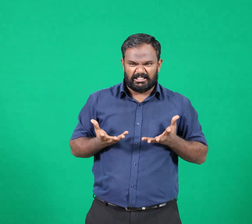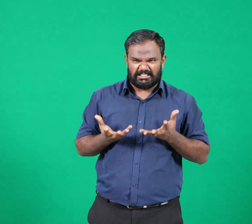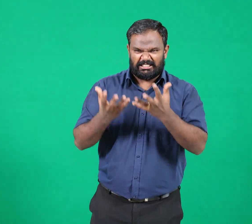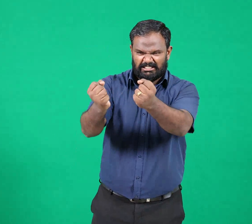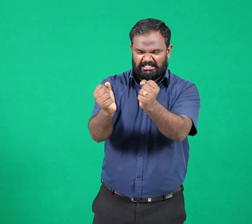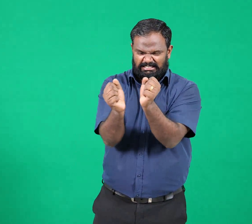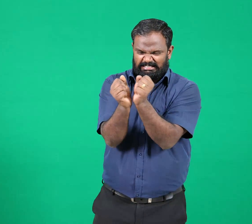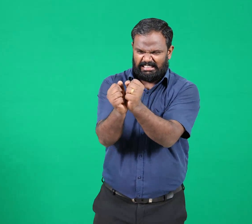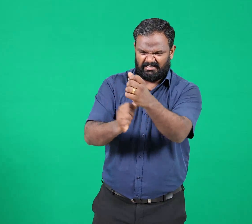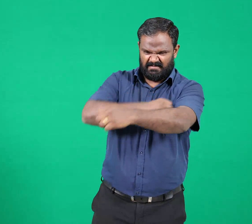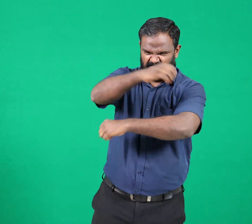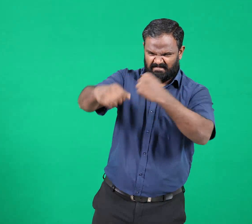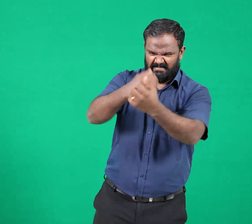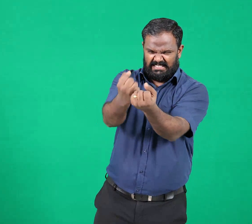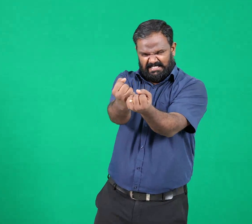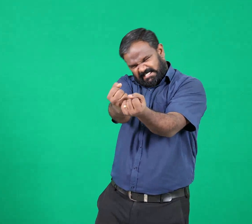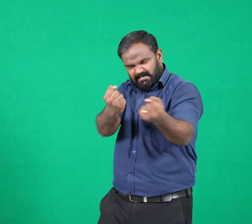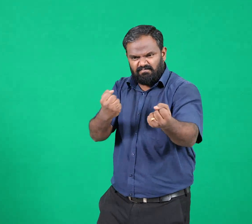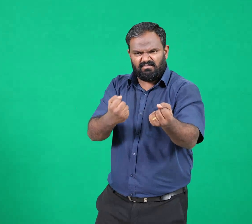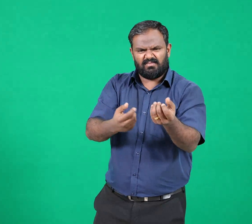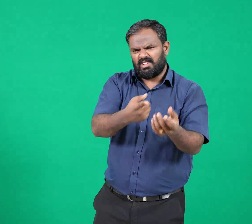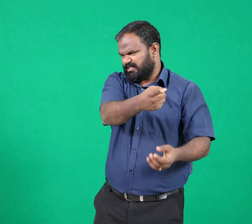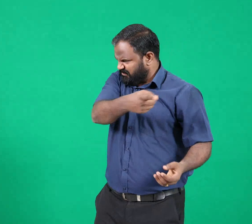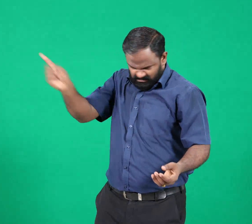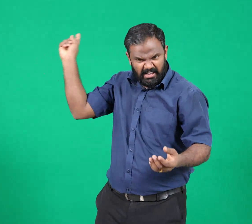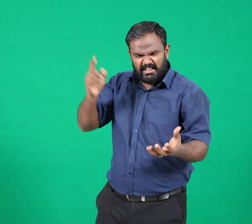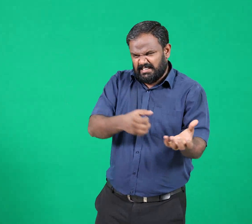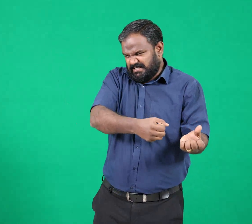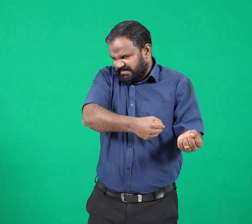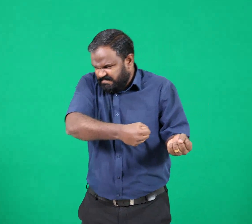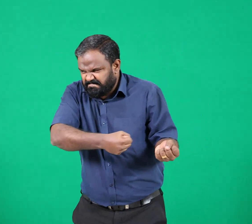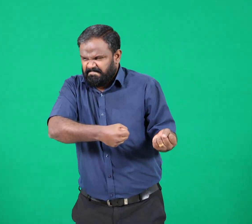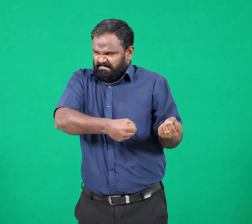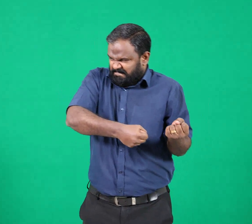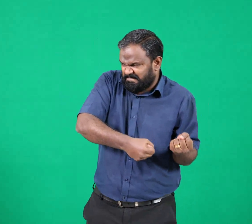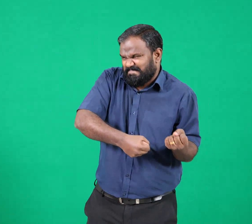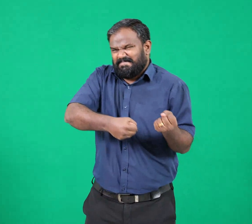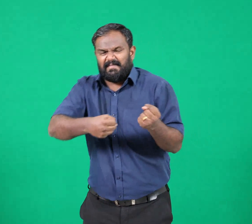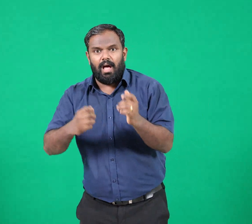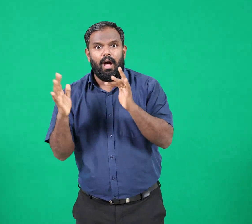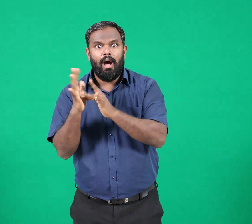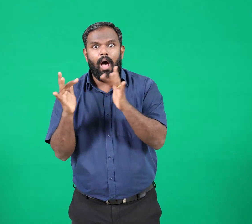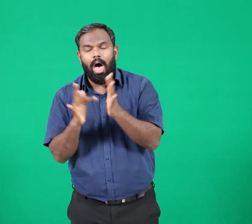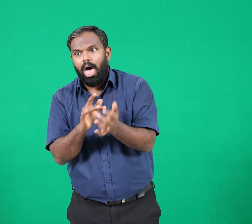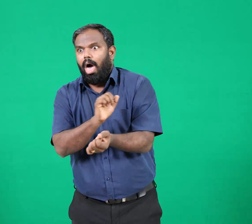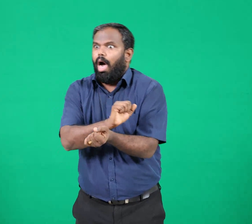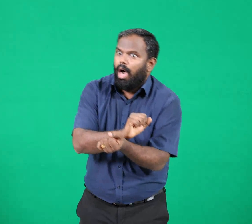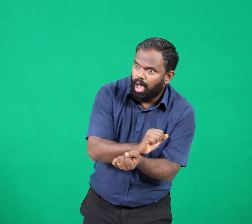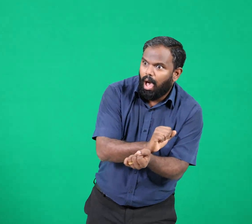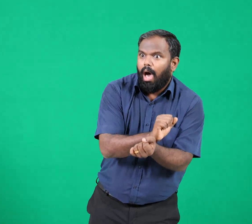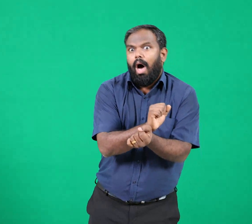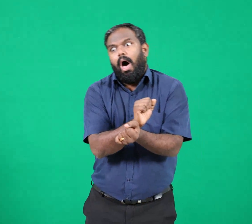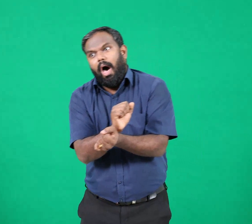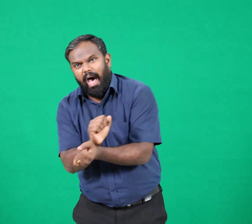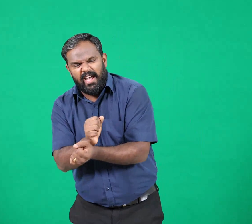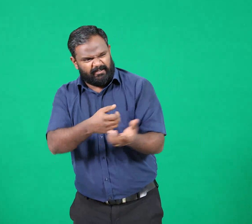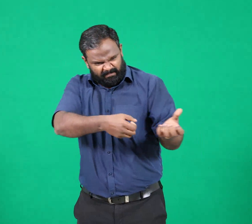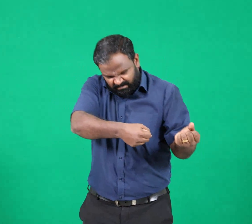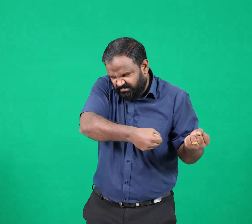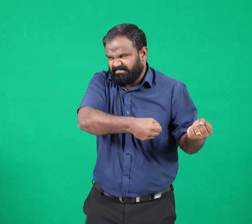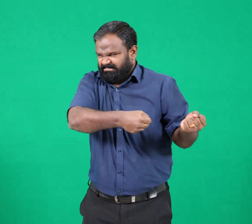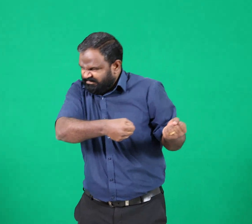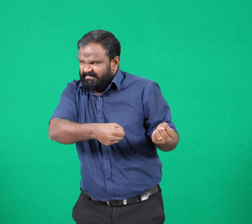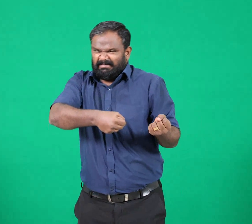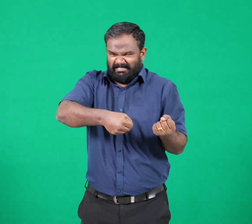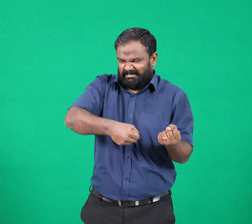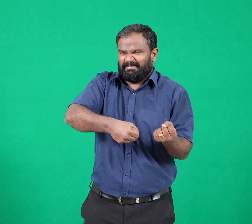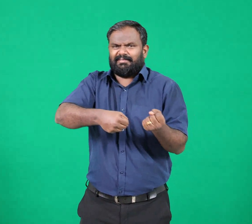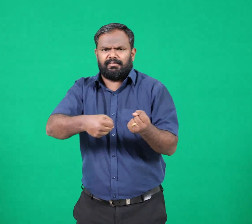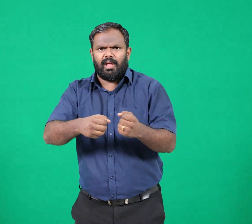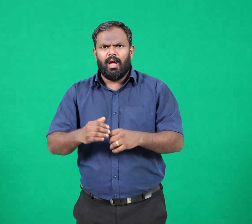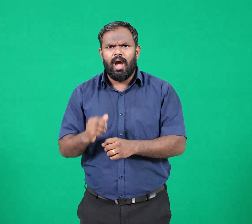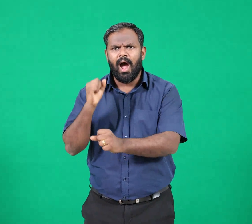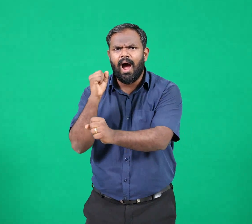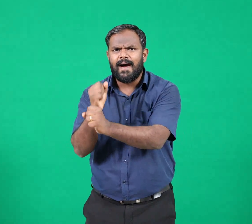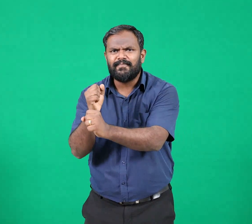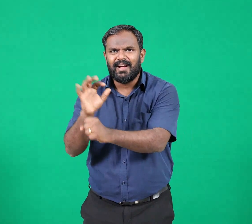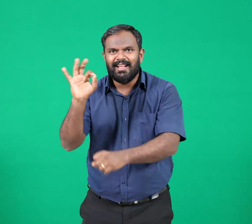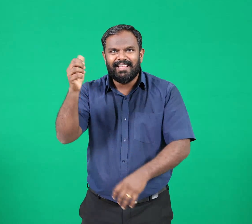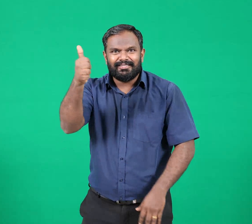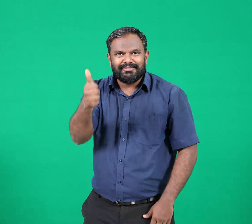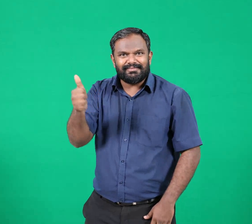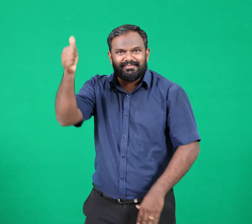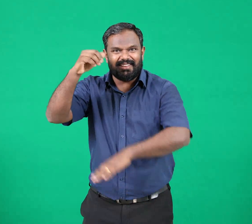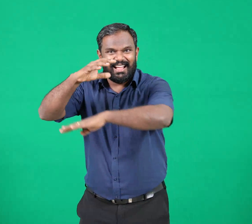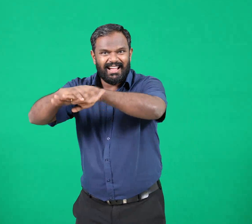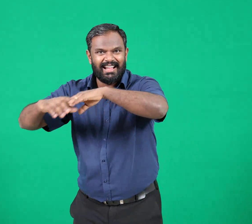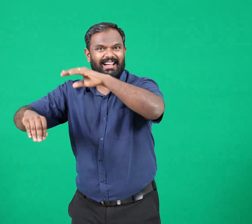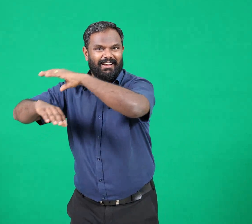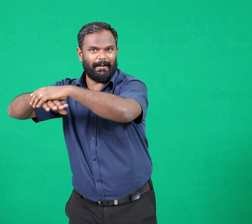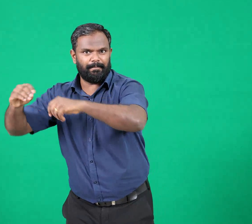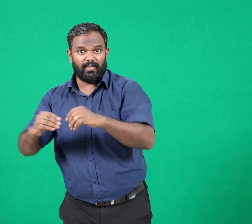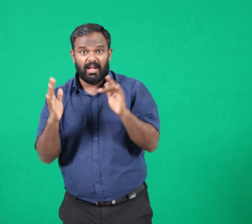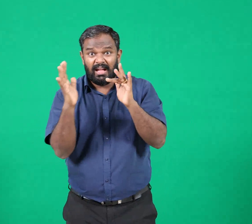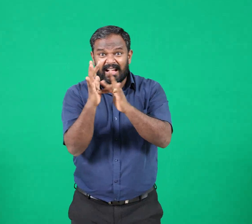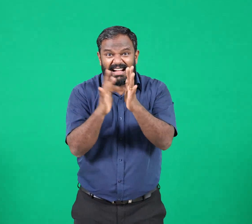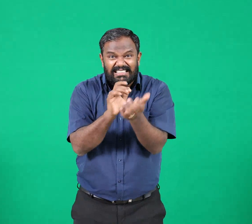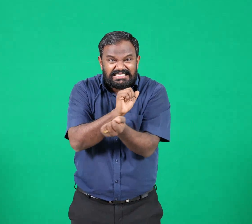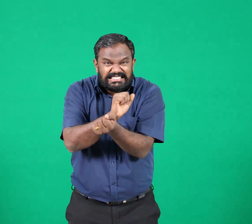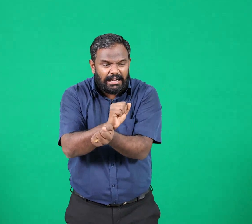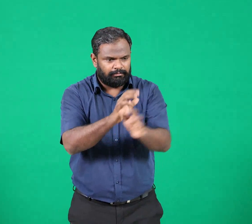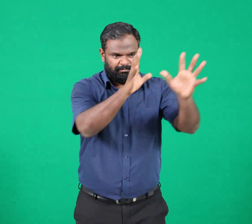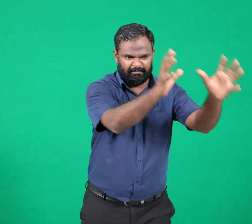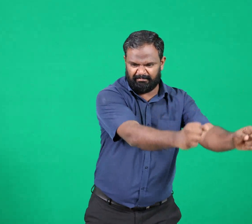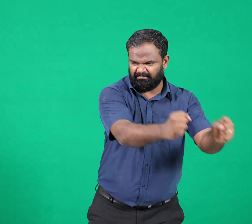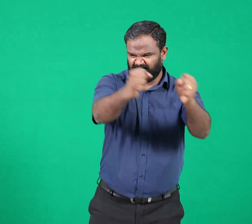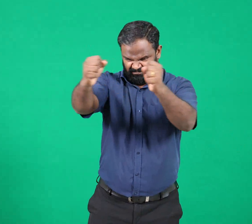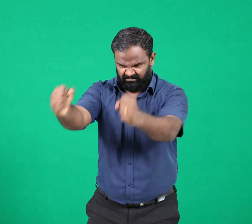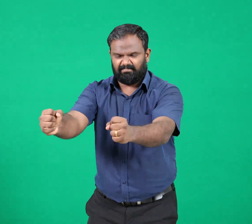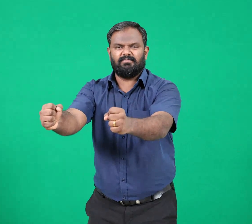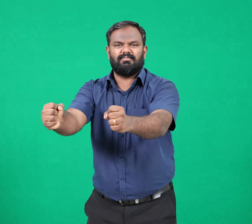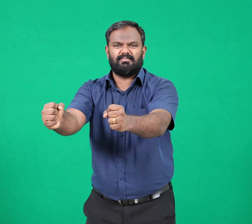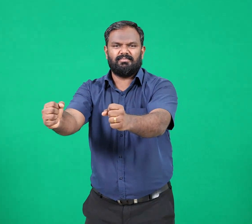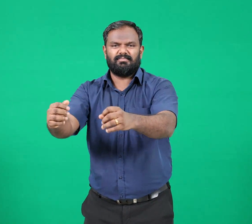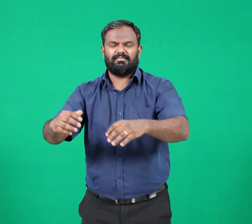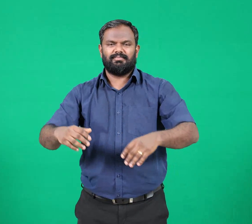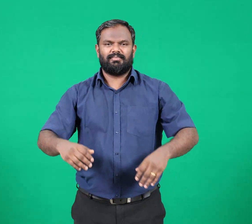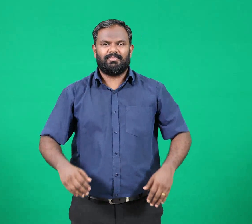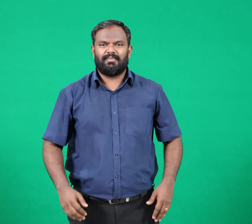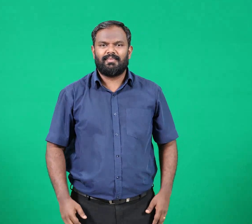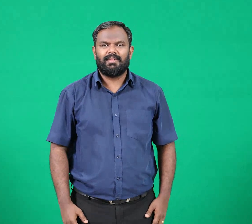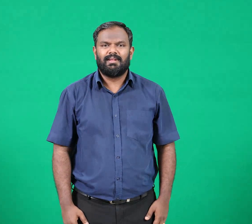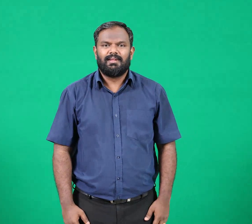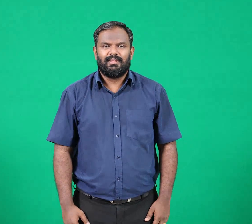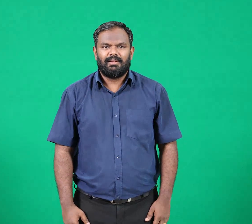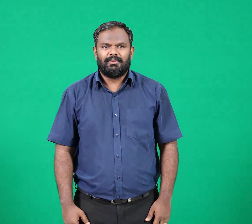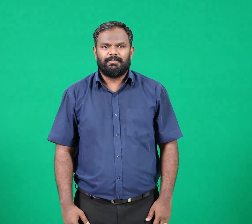They bound Him, led Him away, and handed Him over to Pilate the governor.